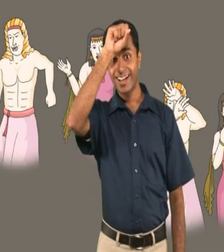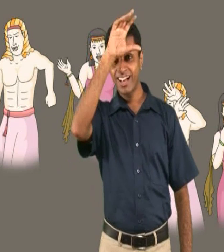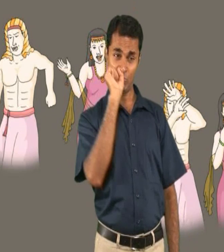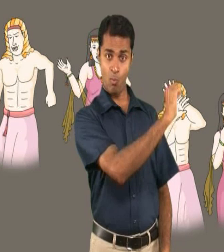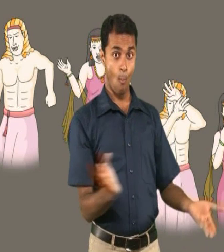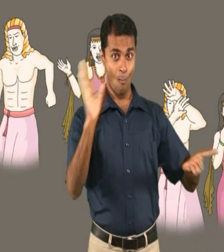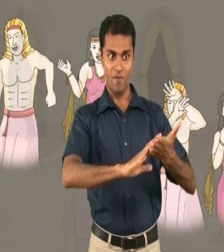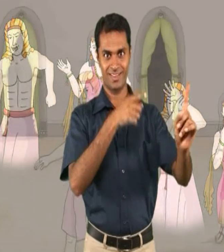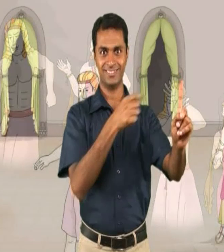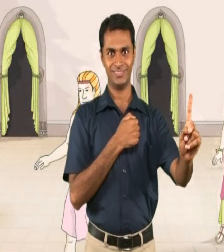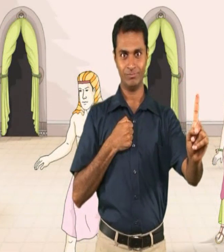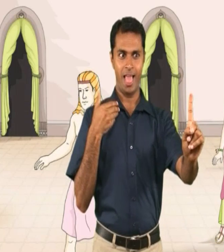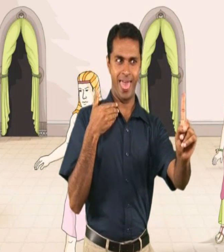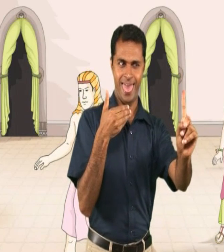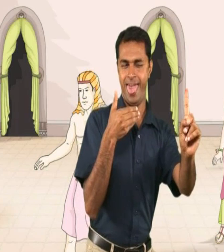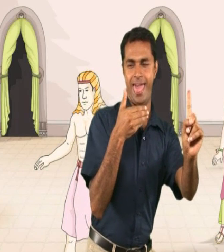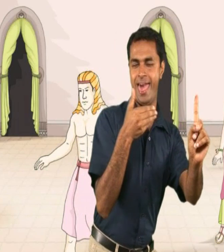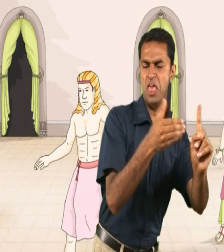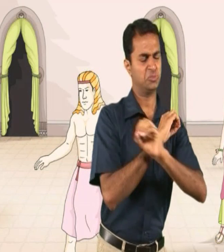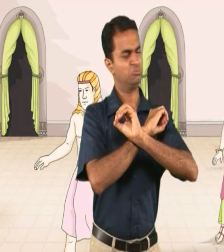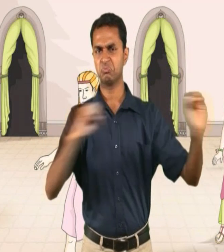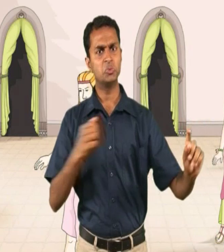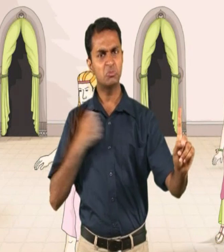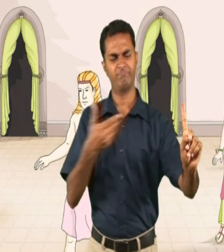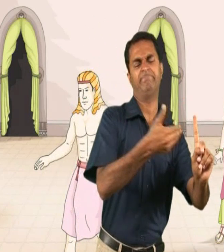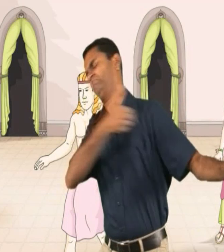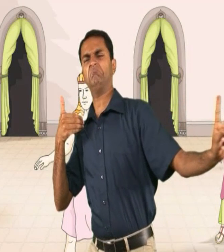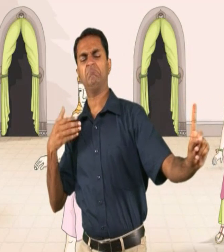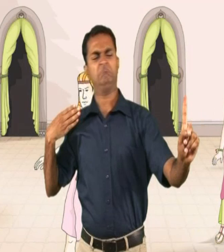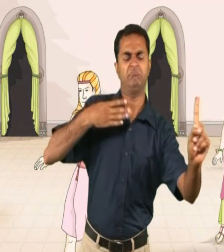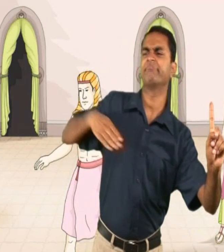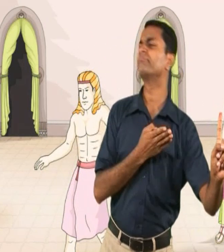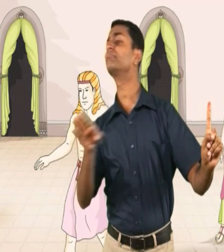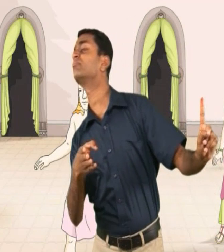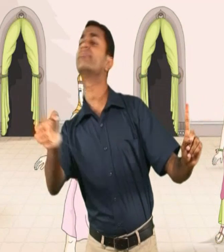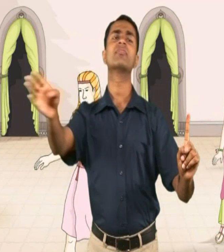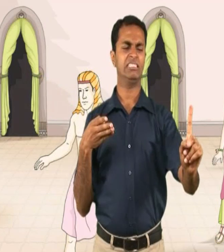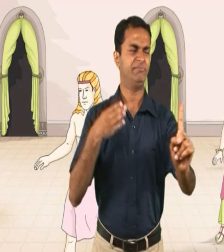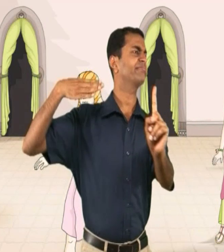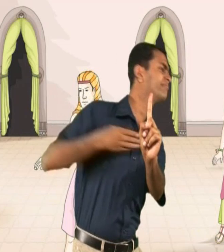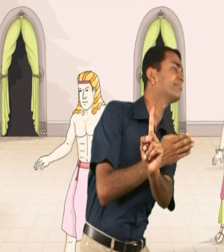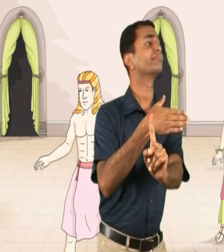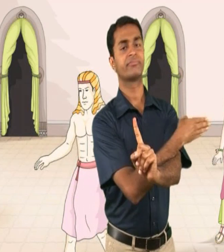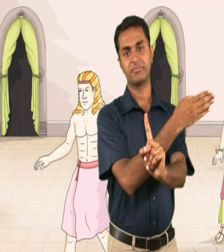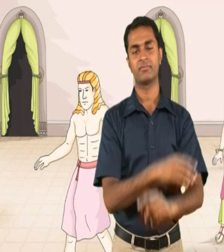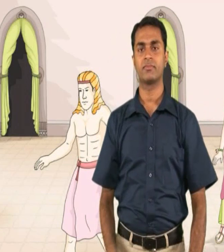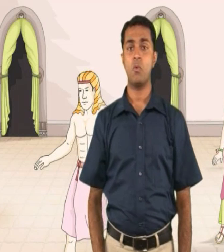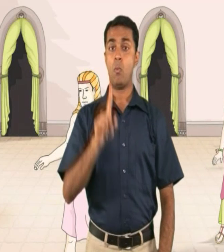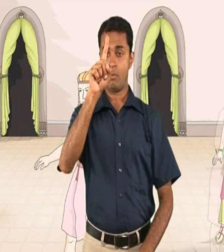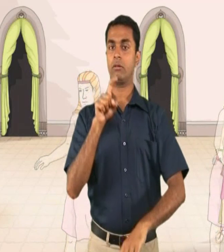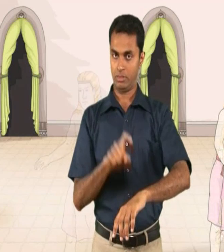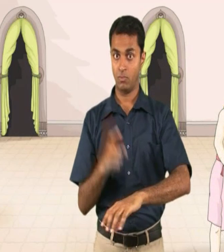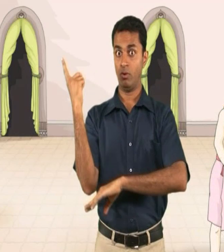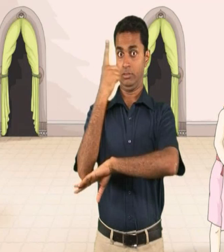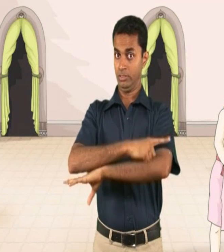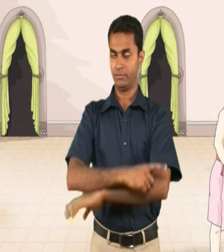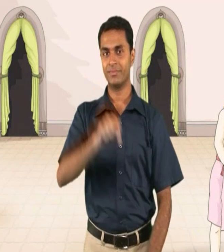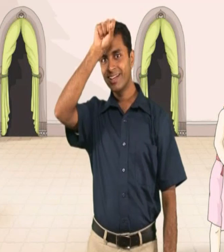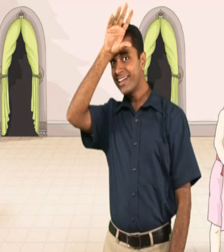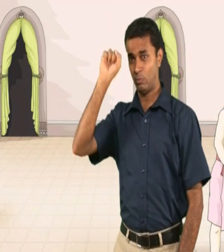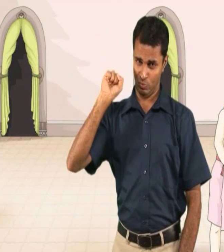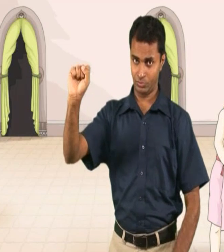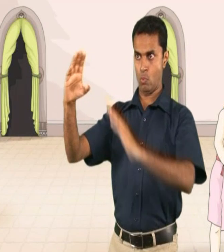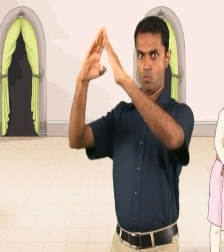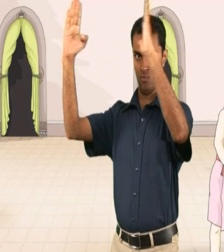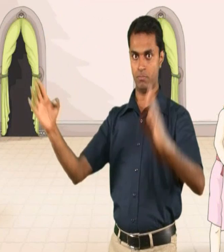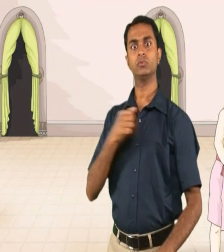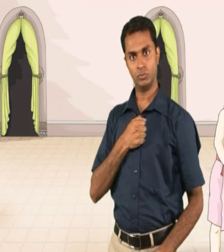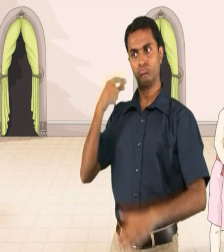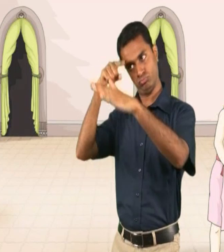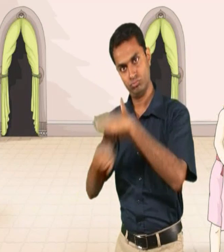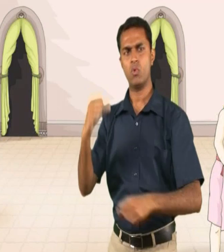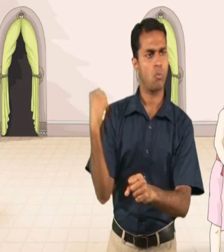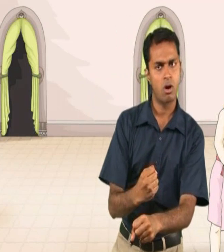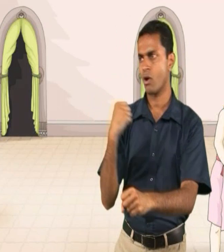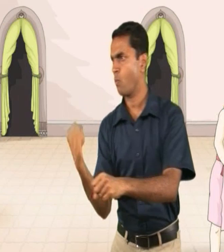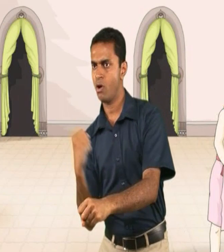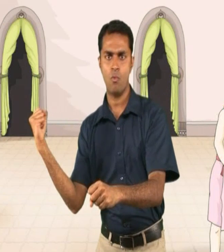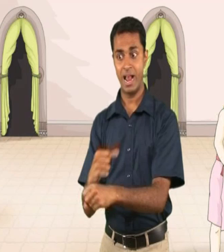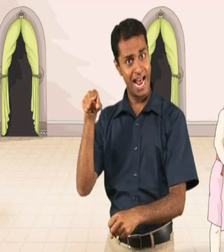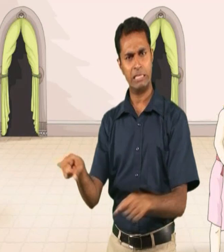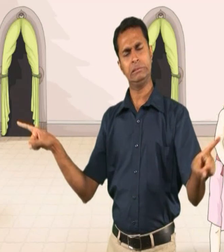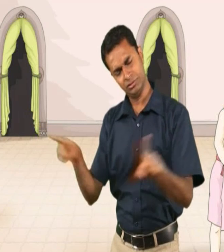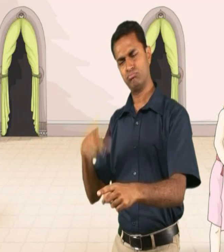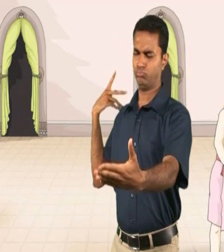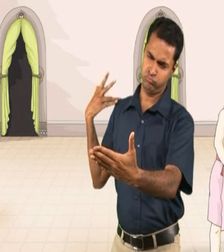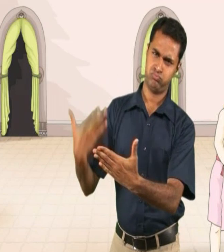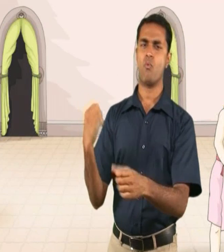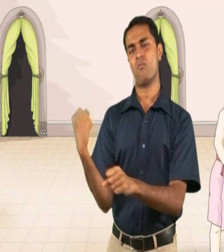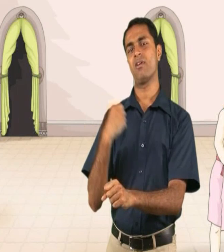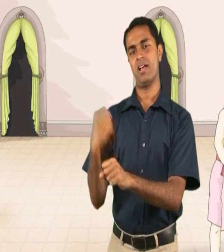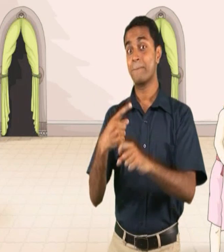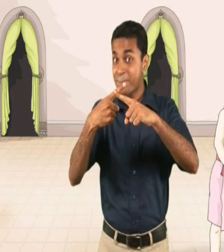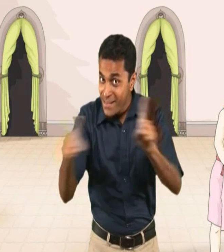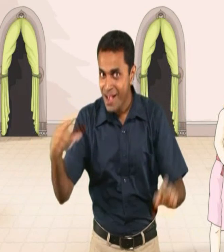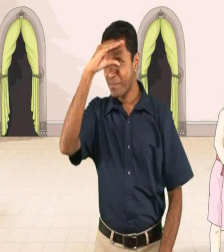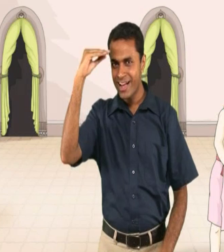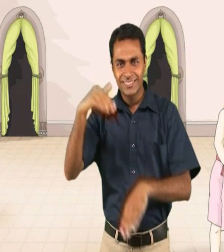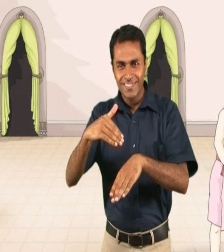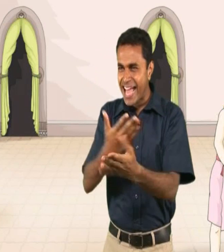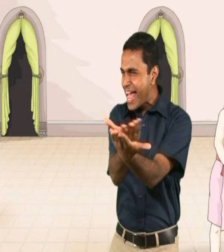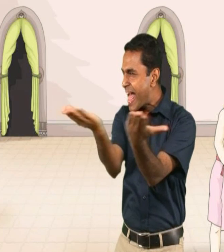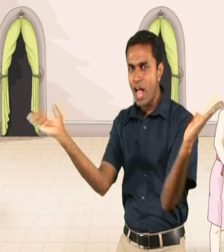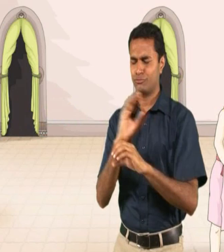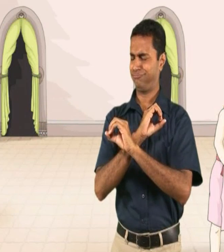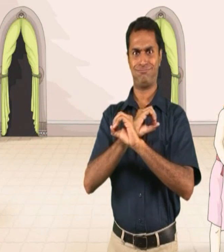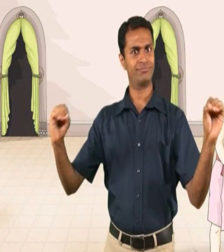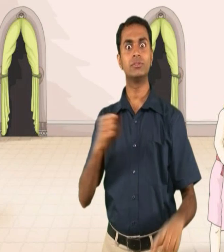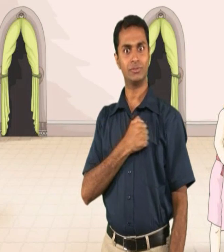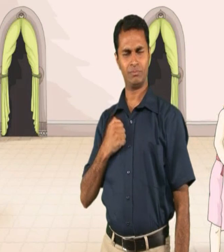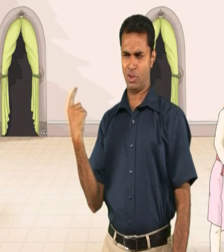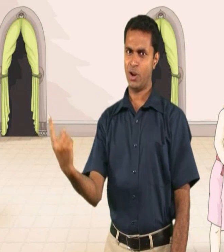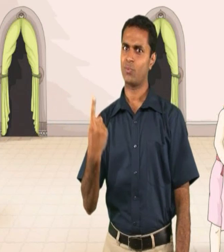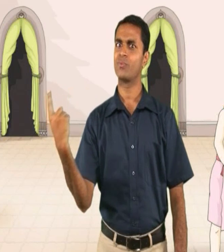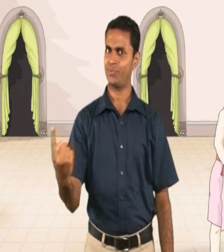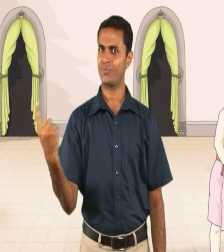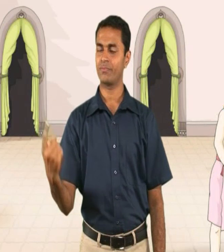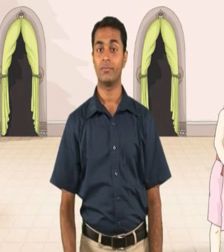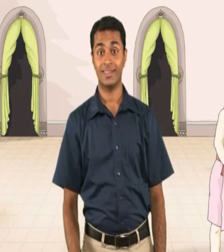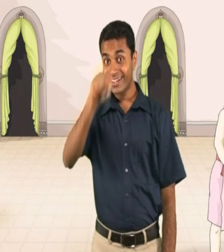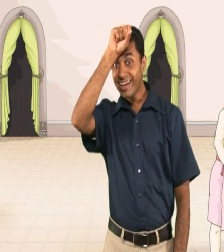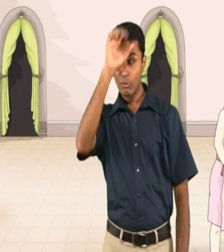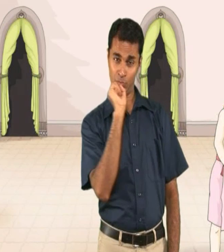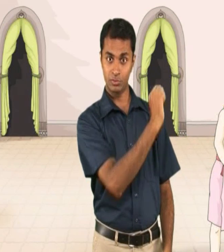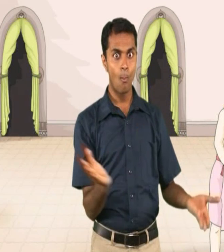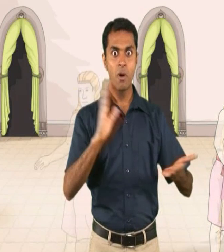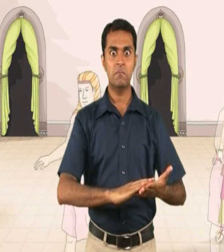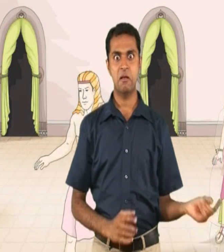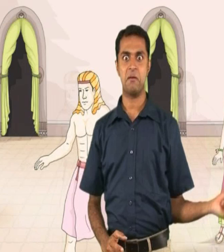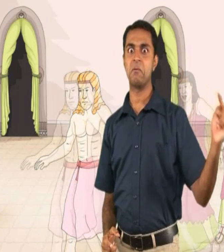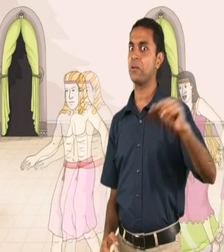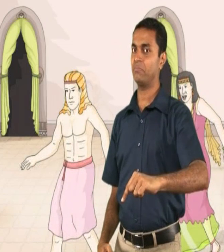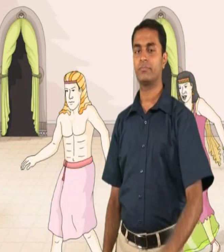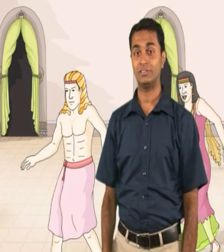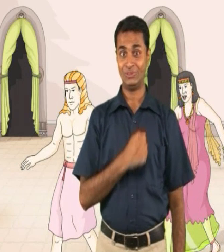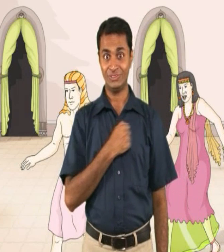One day, however, Joseph went into the house to attend to his work, and not a single household servant was inside.